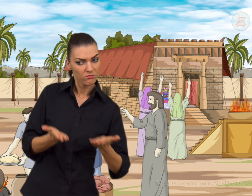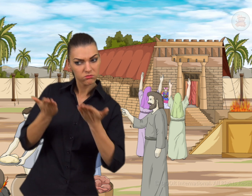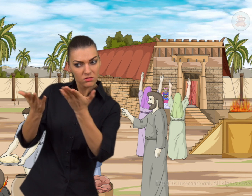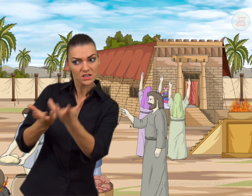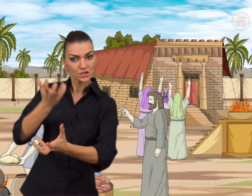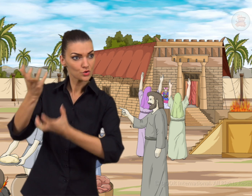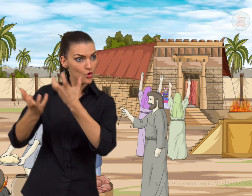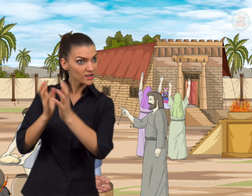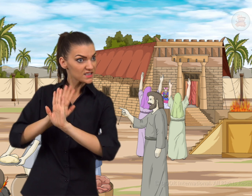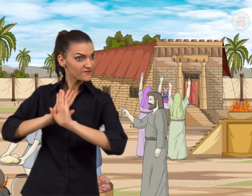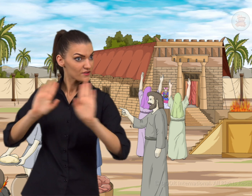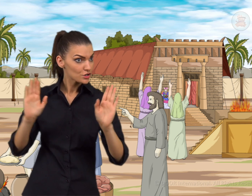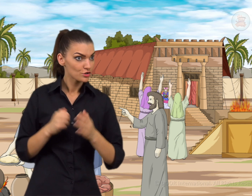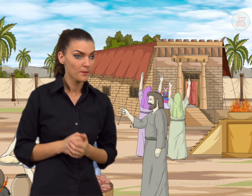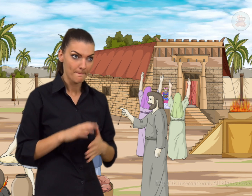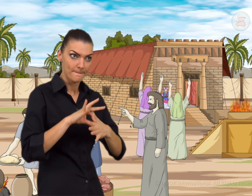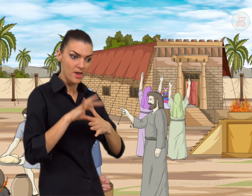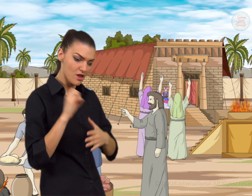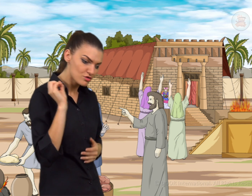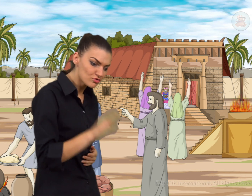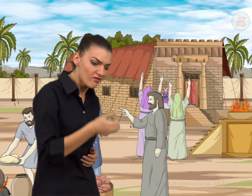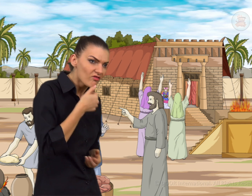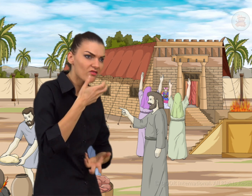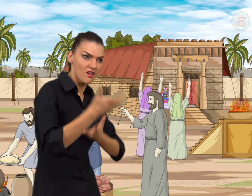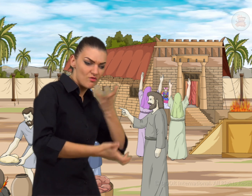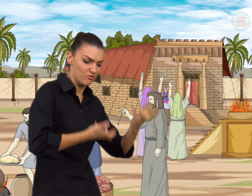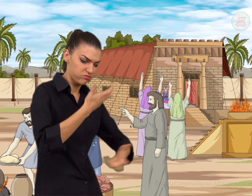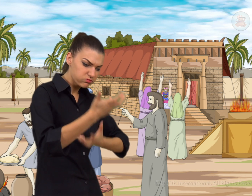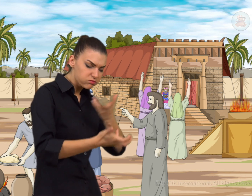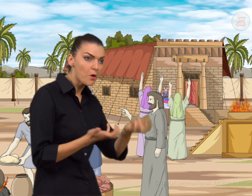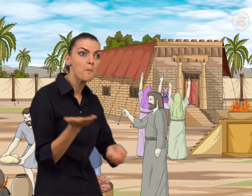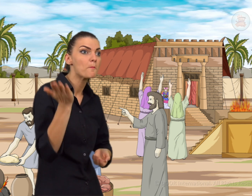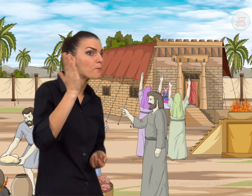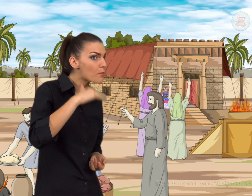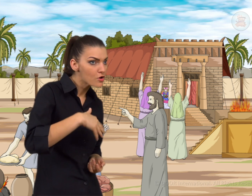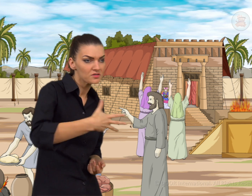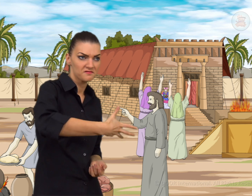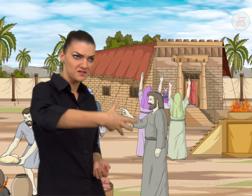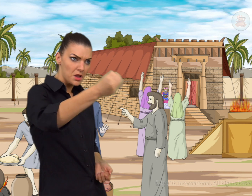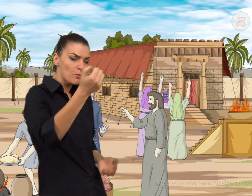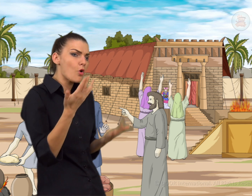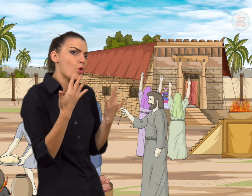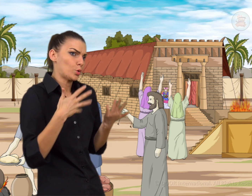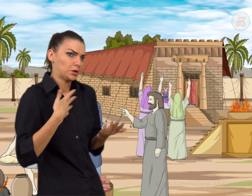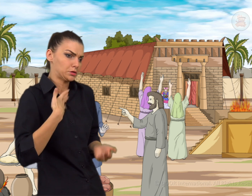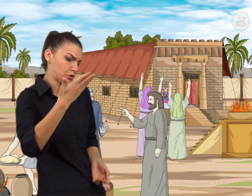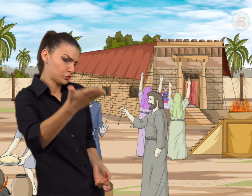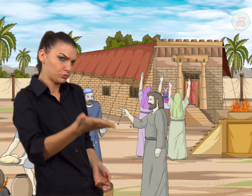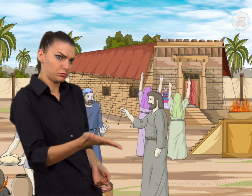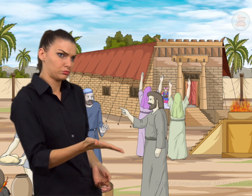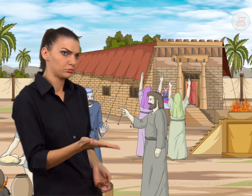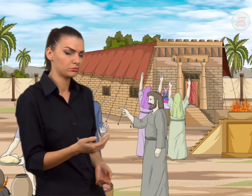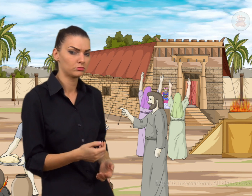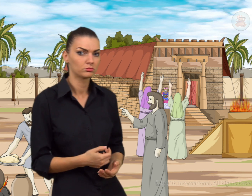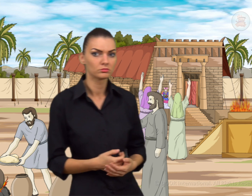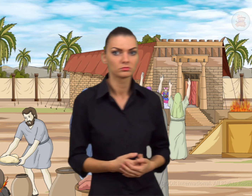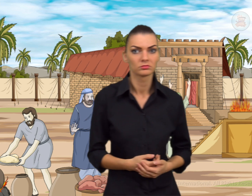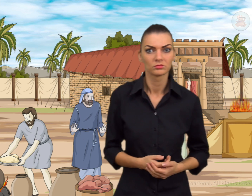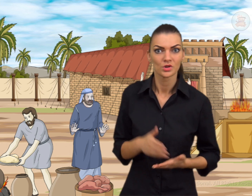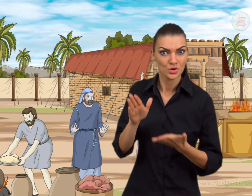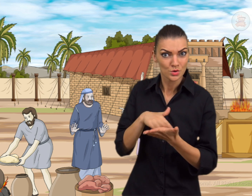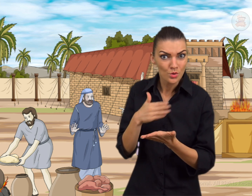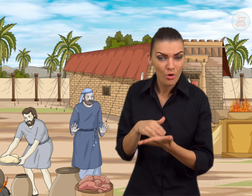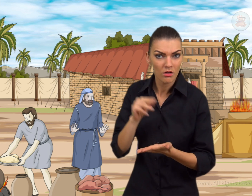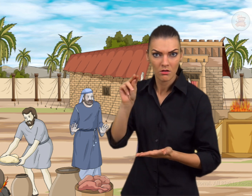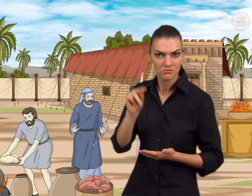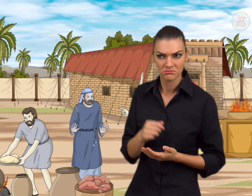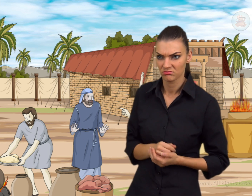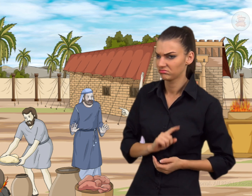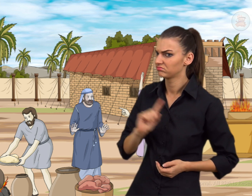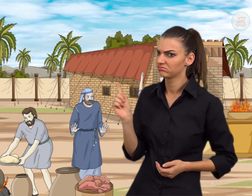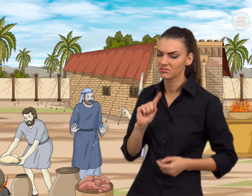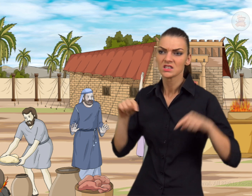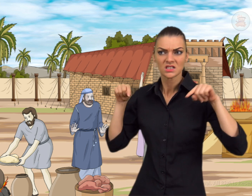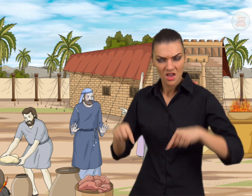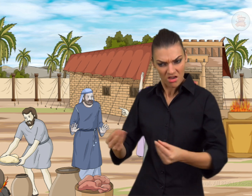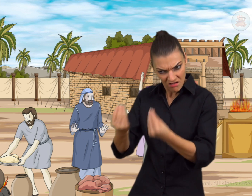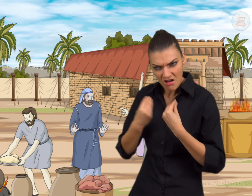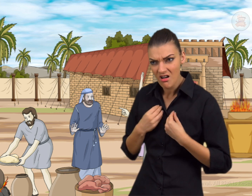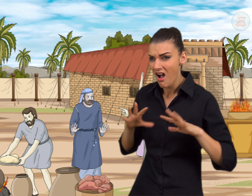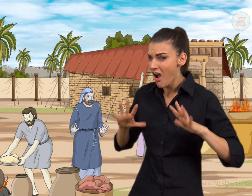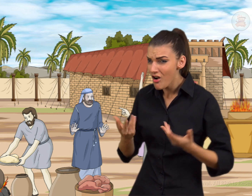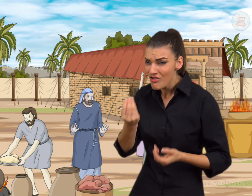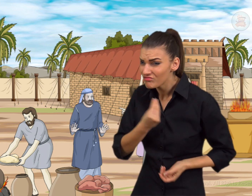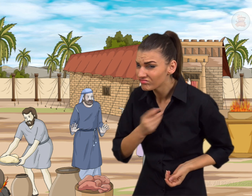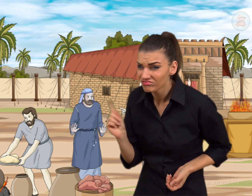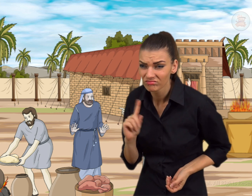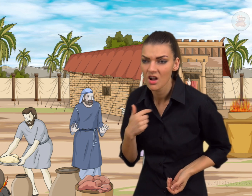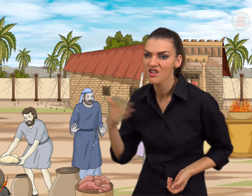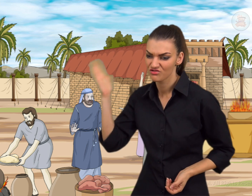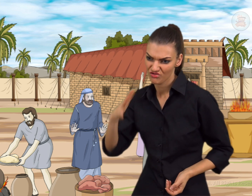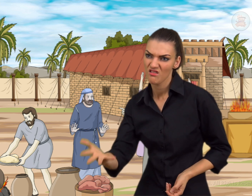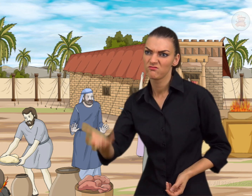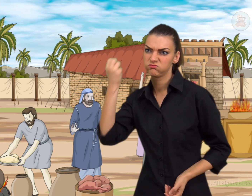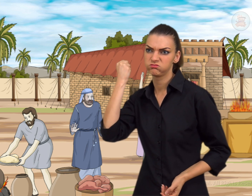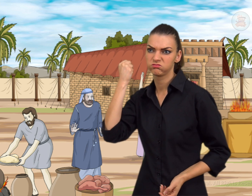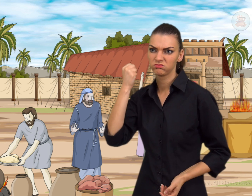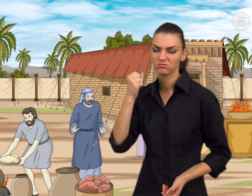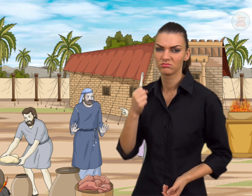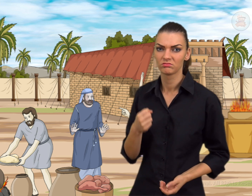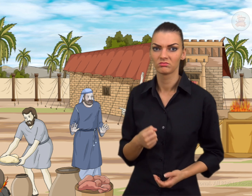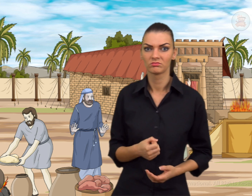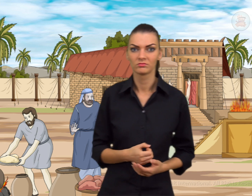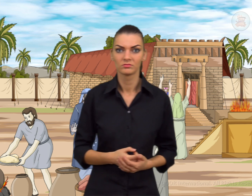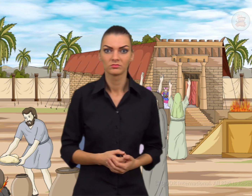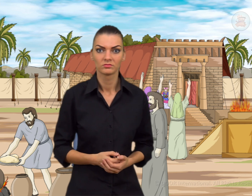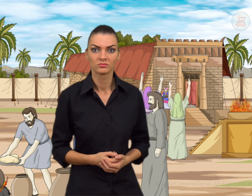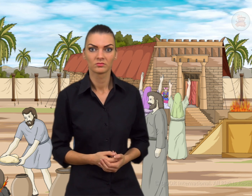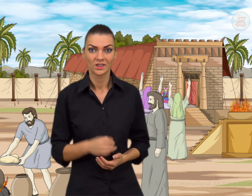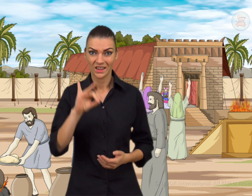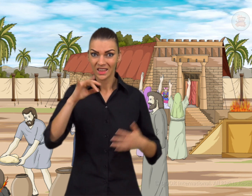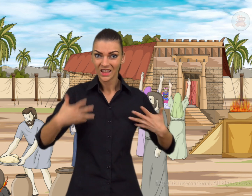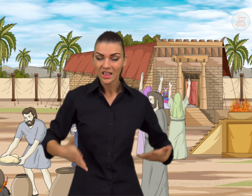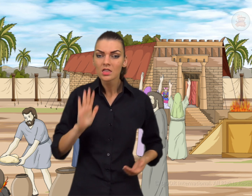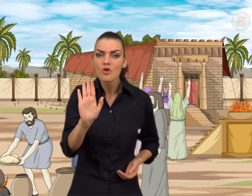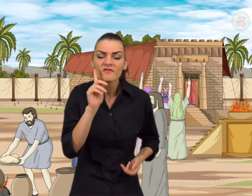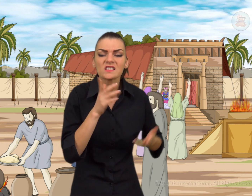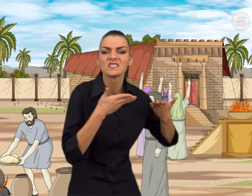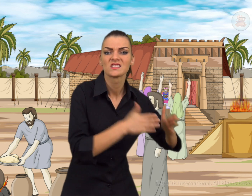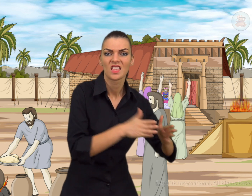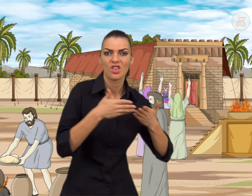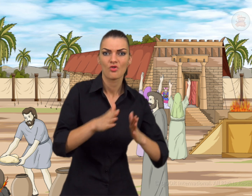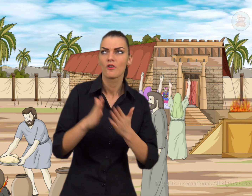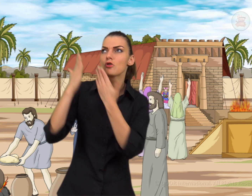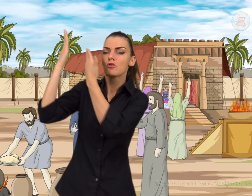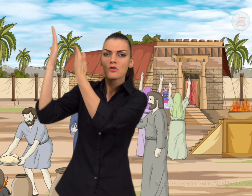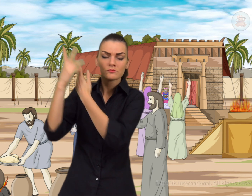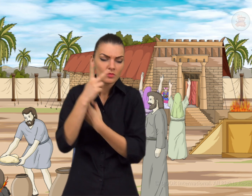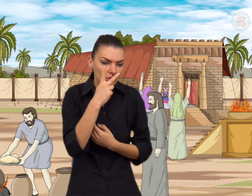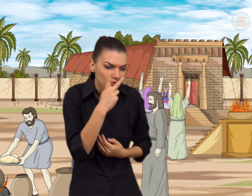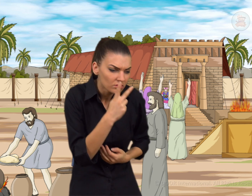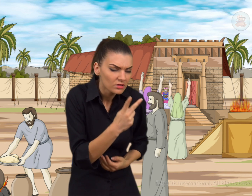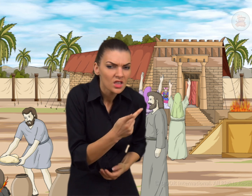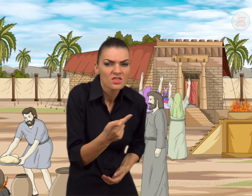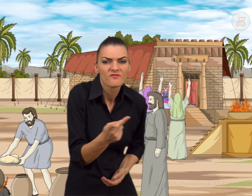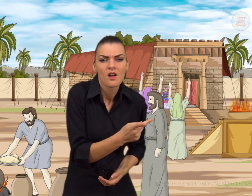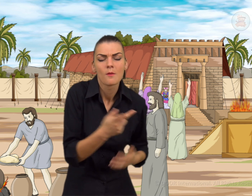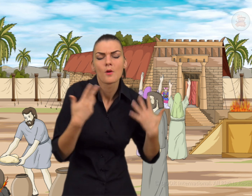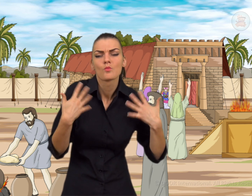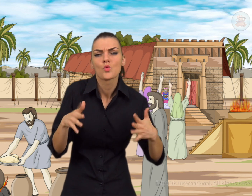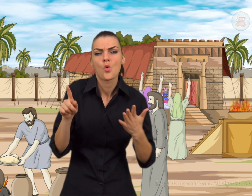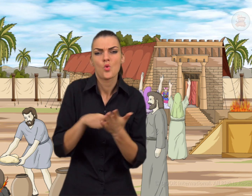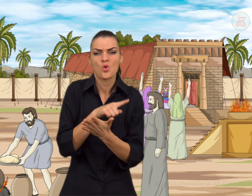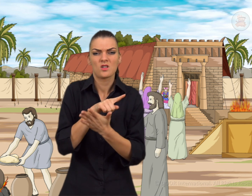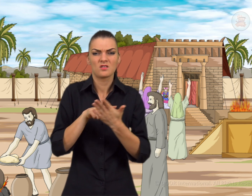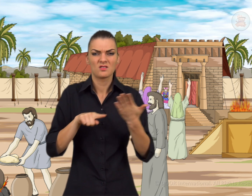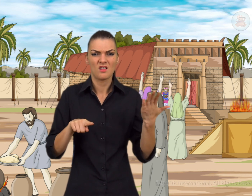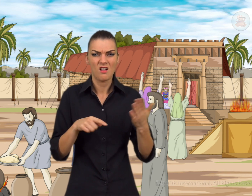And if any man said to him, “The fat must be burned first; then you may take whatever you want,” the servant would reply, “No, you must give it to me right now.